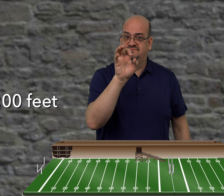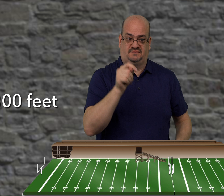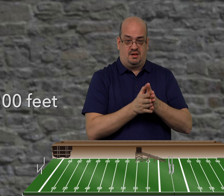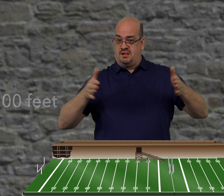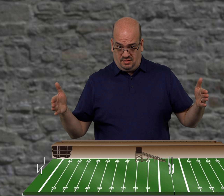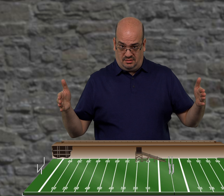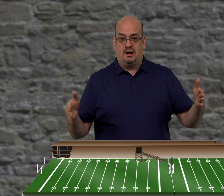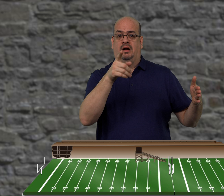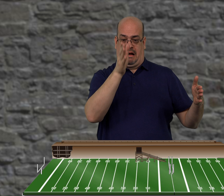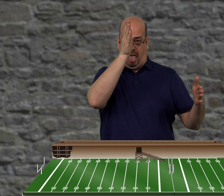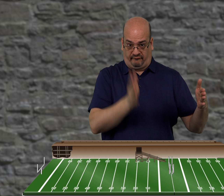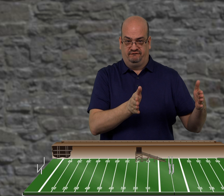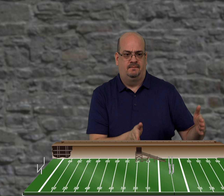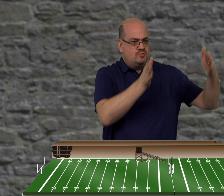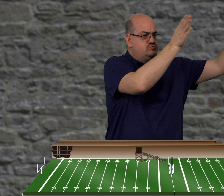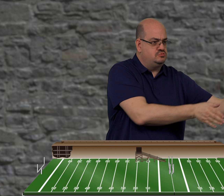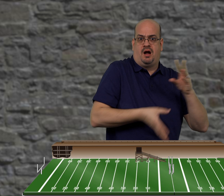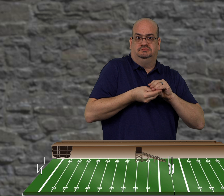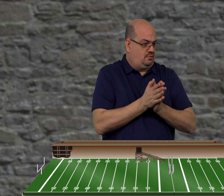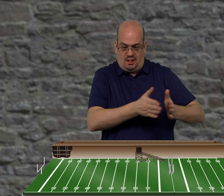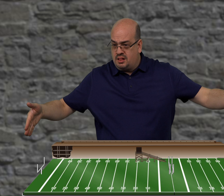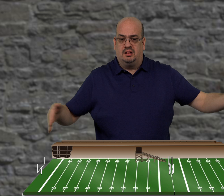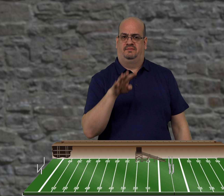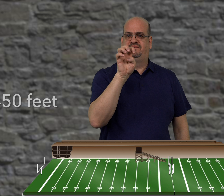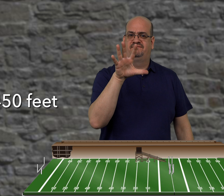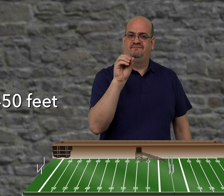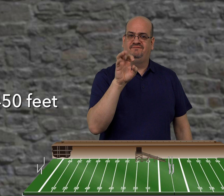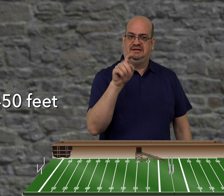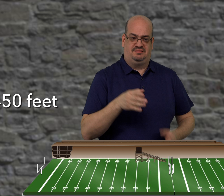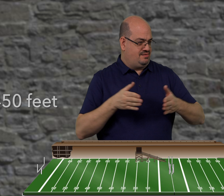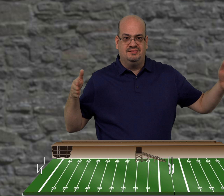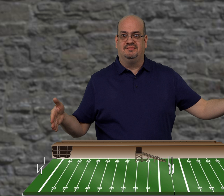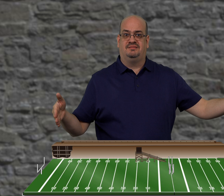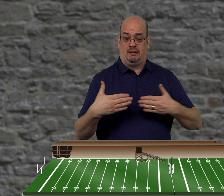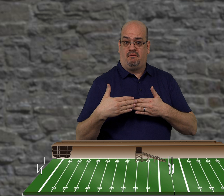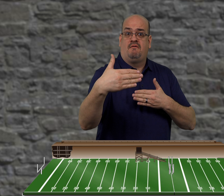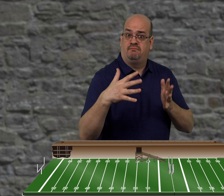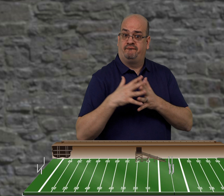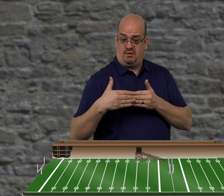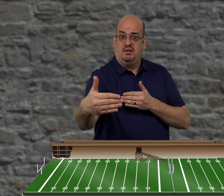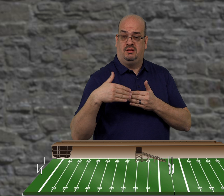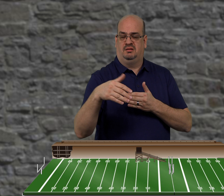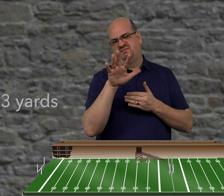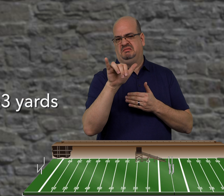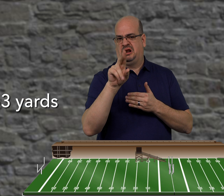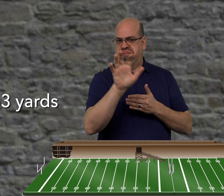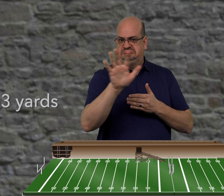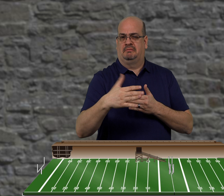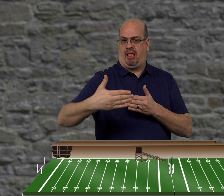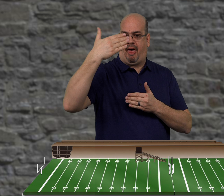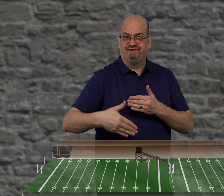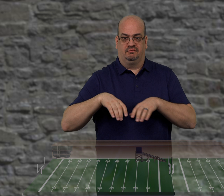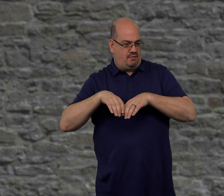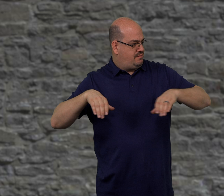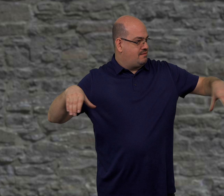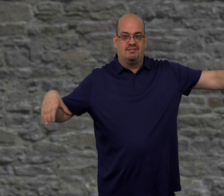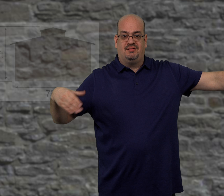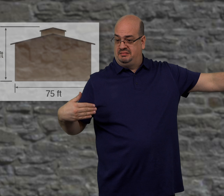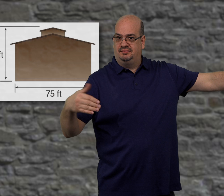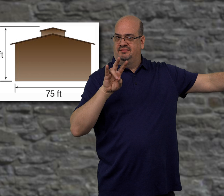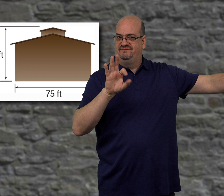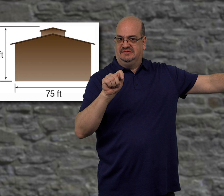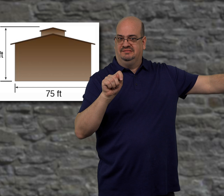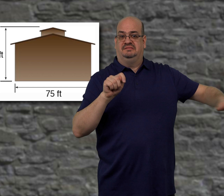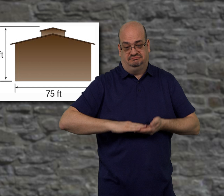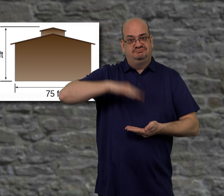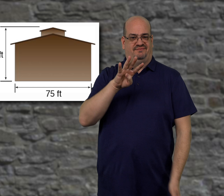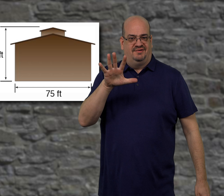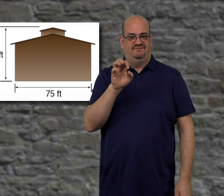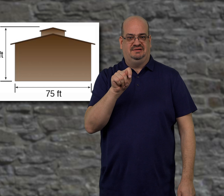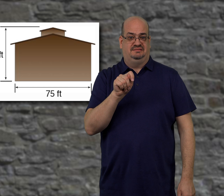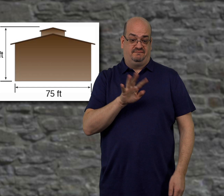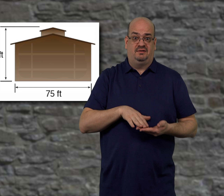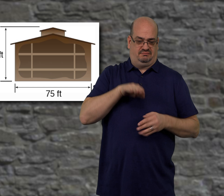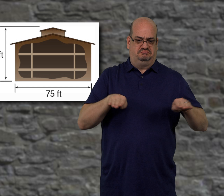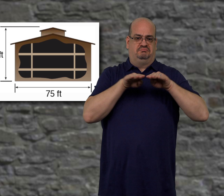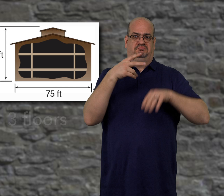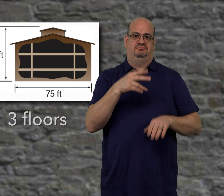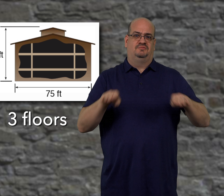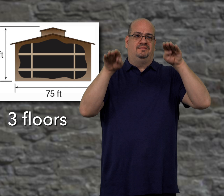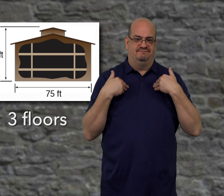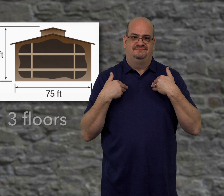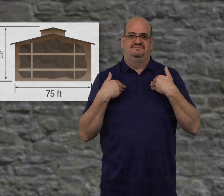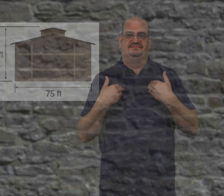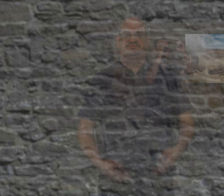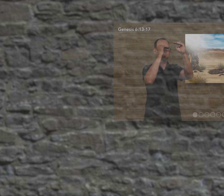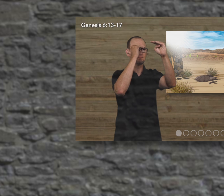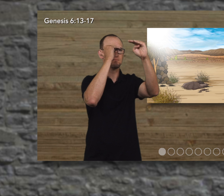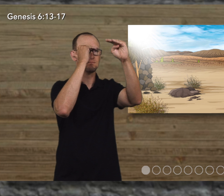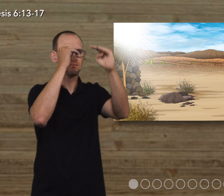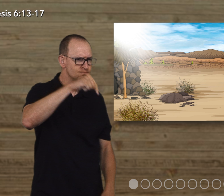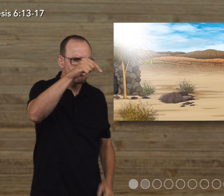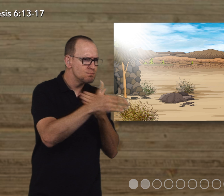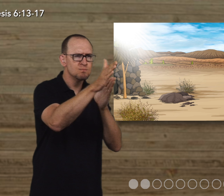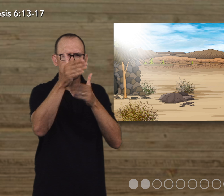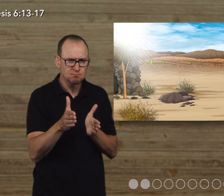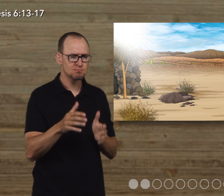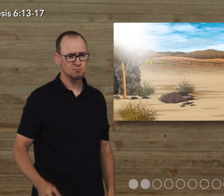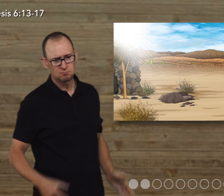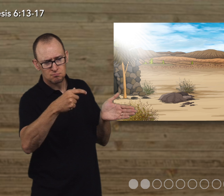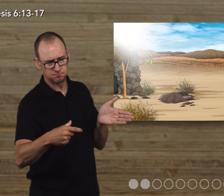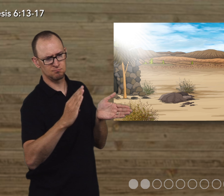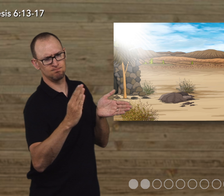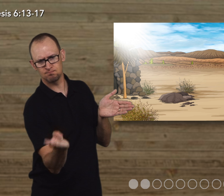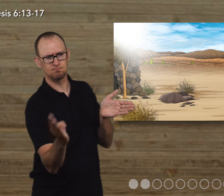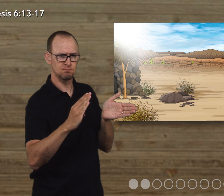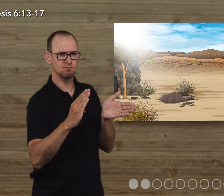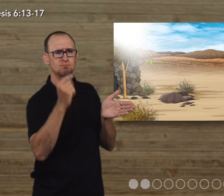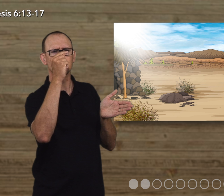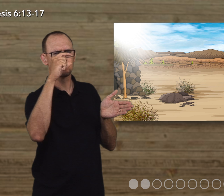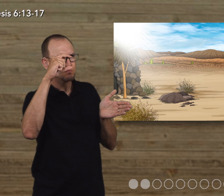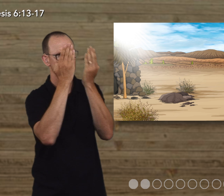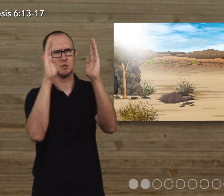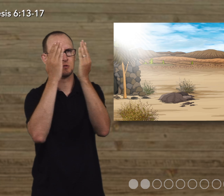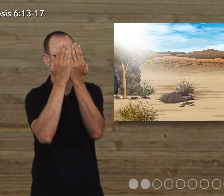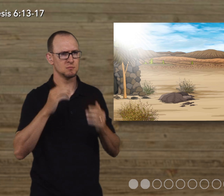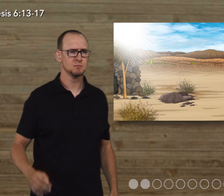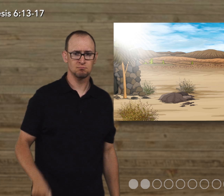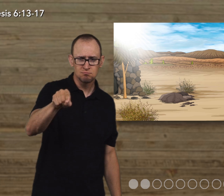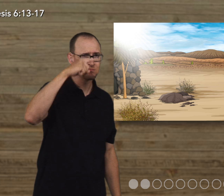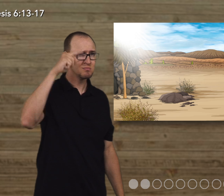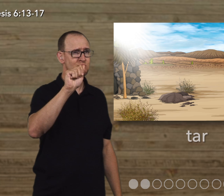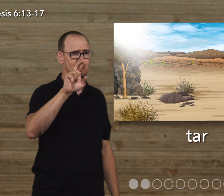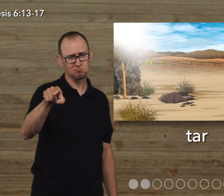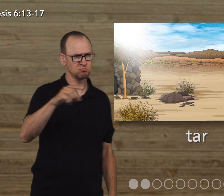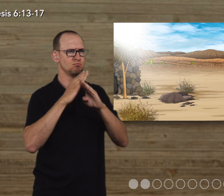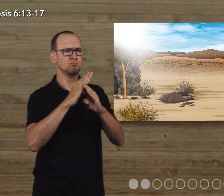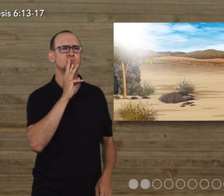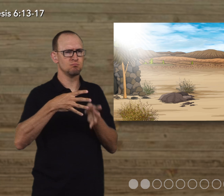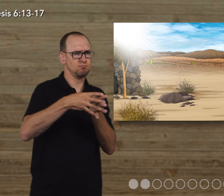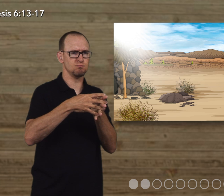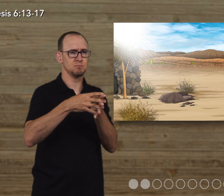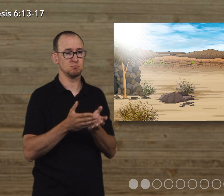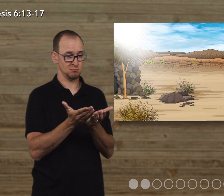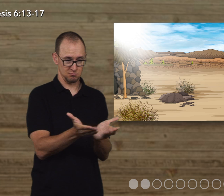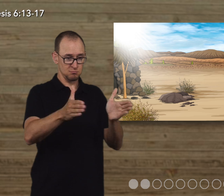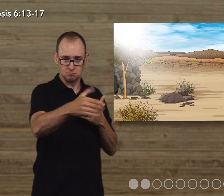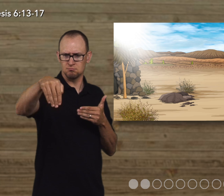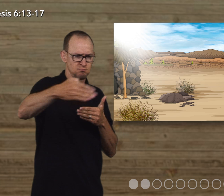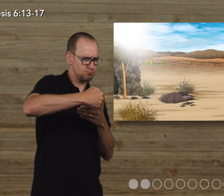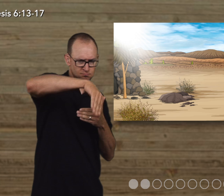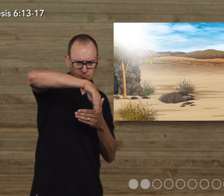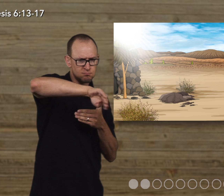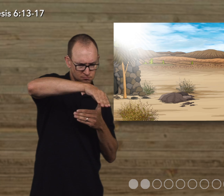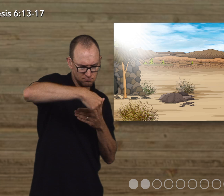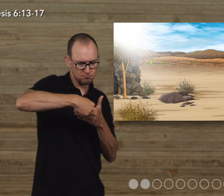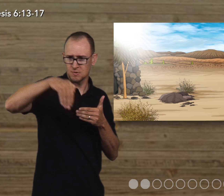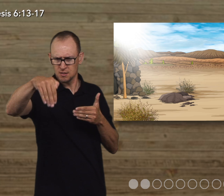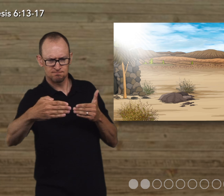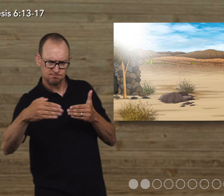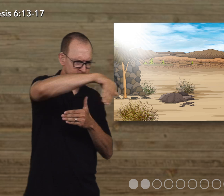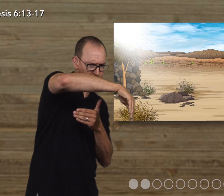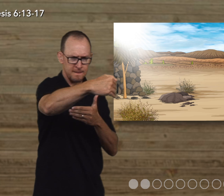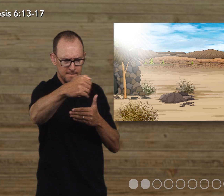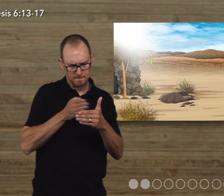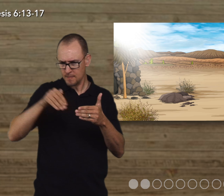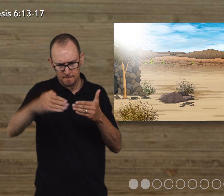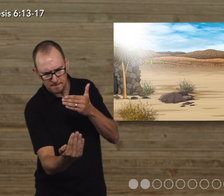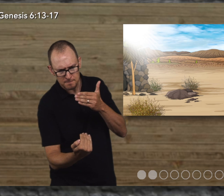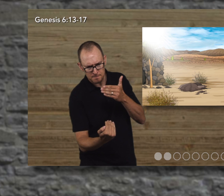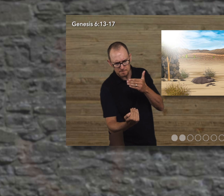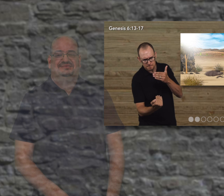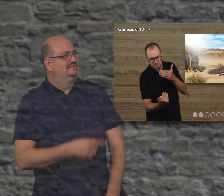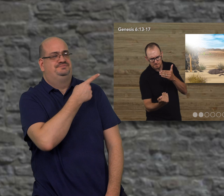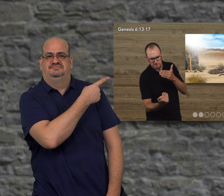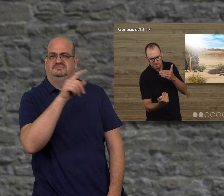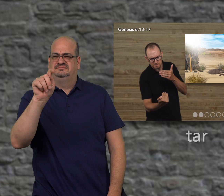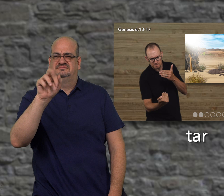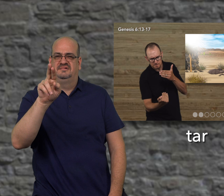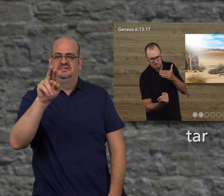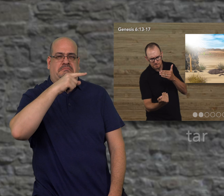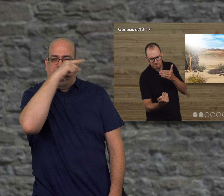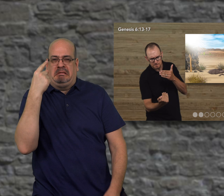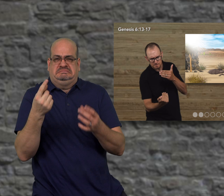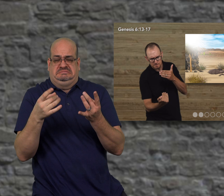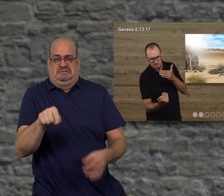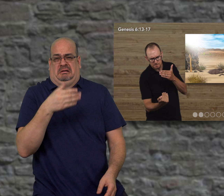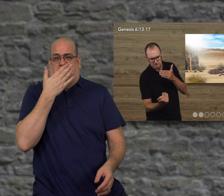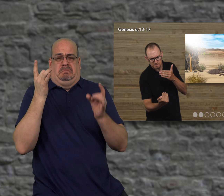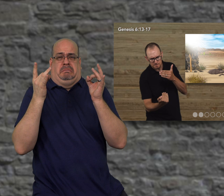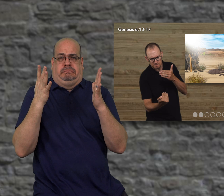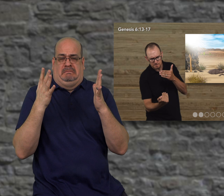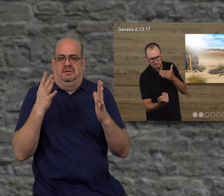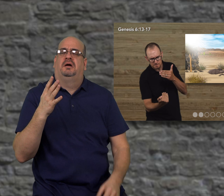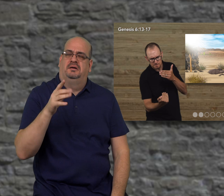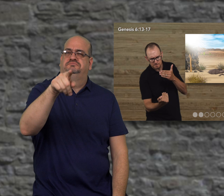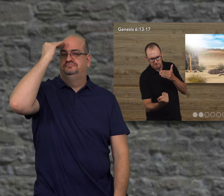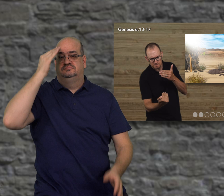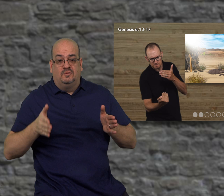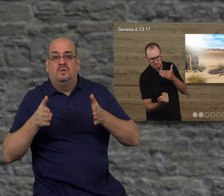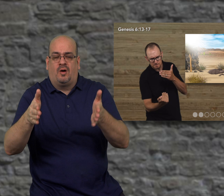You are to make a roof for the ark, finish its walls a cubit from the top, place a door in the side of the ark, and build lower, middle, and upper decks.